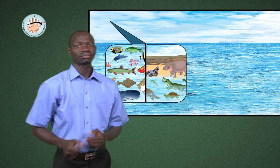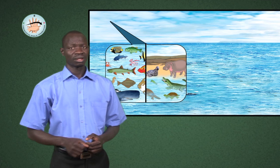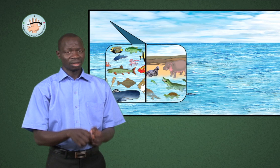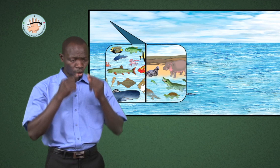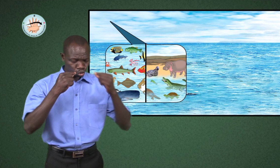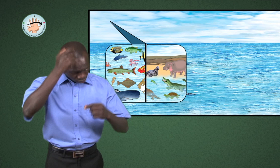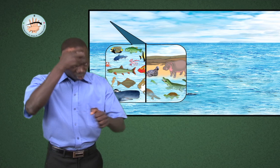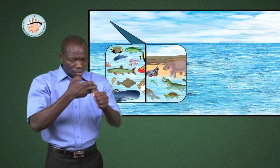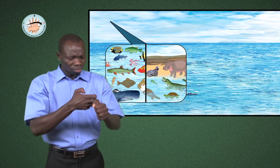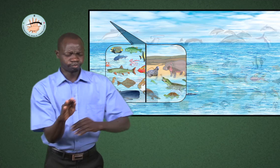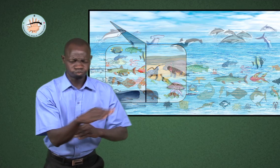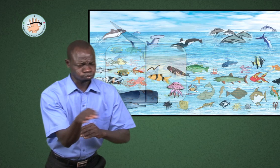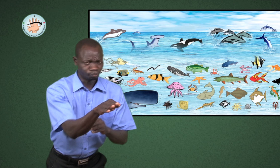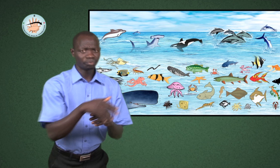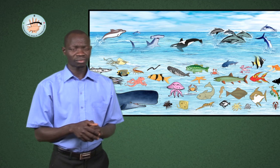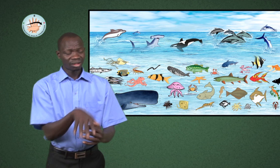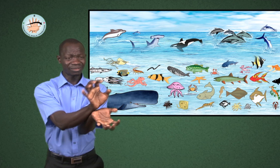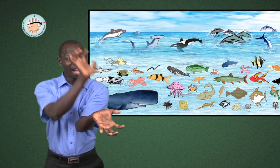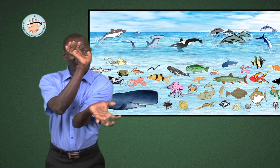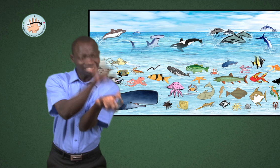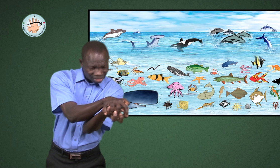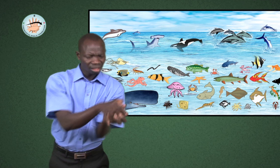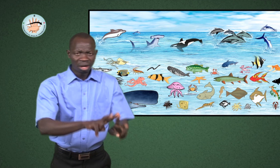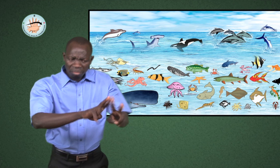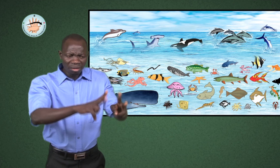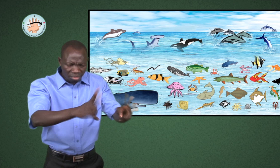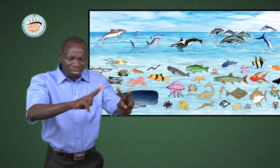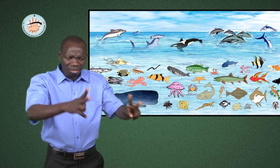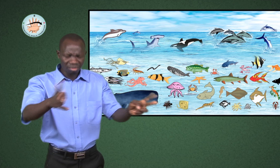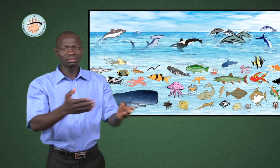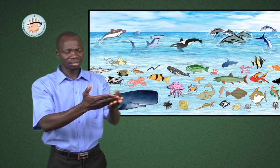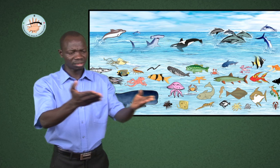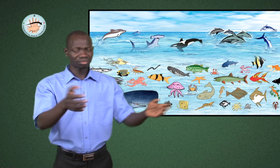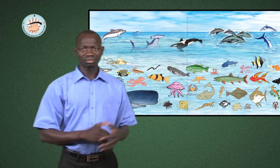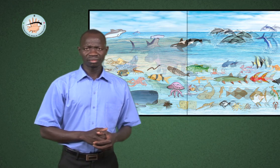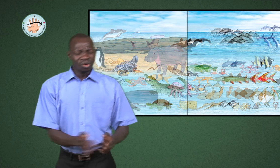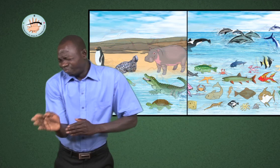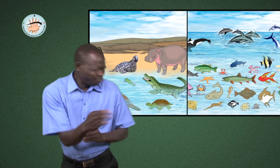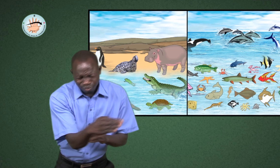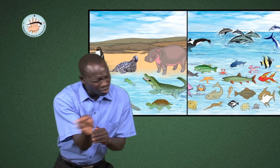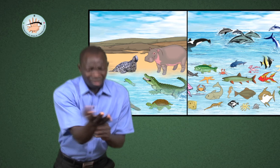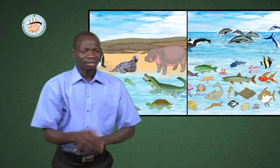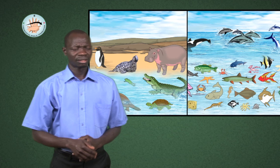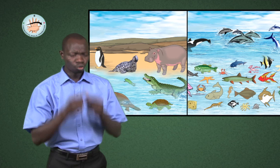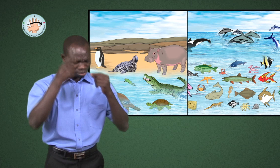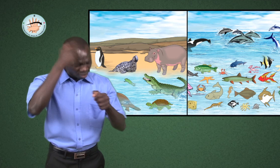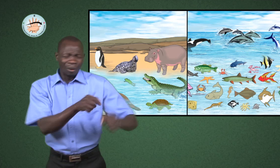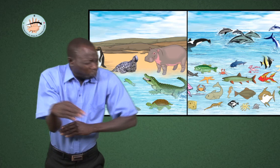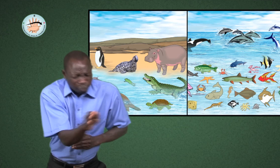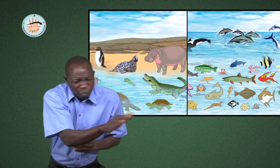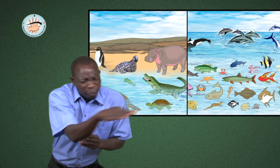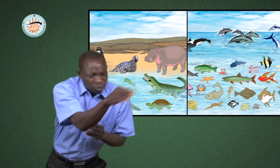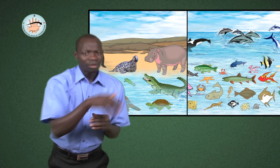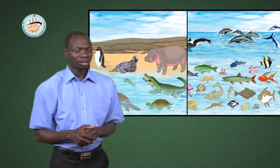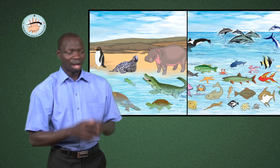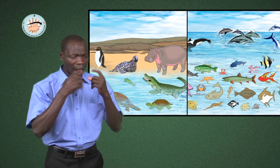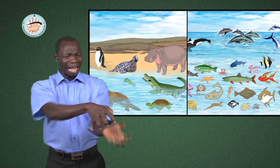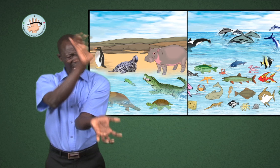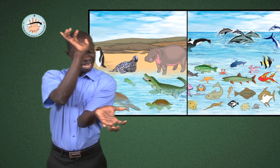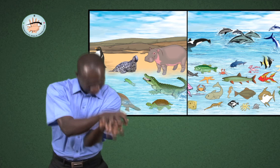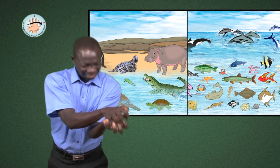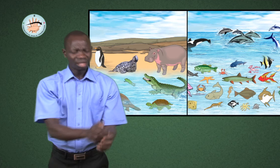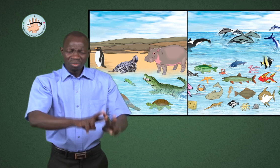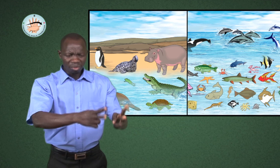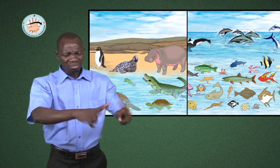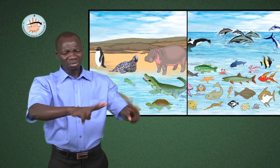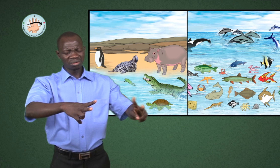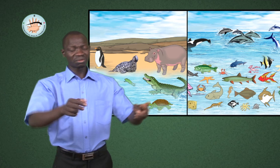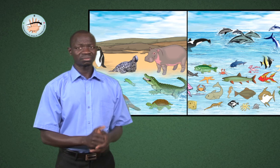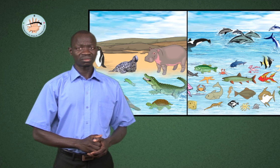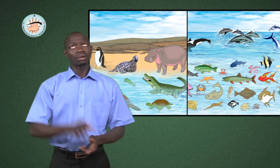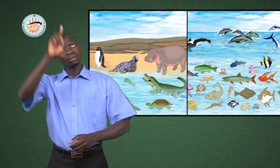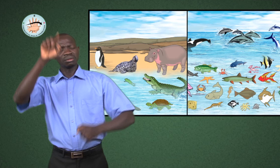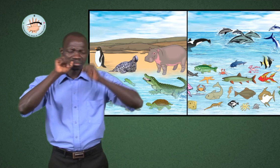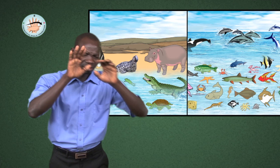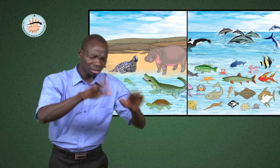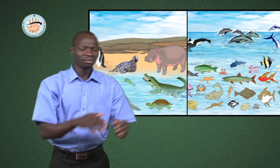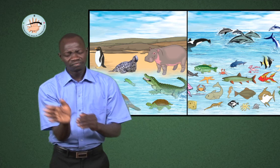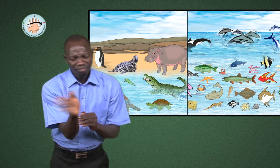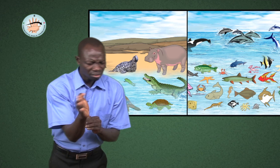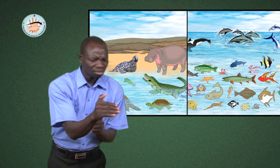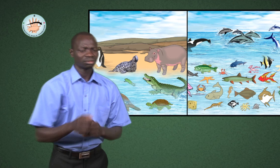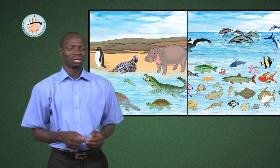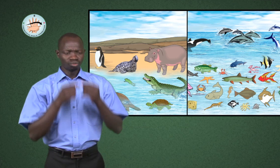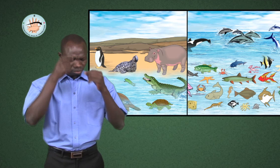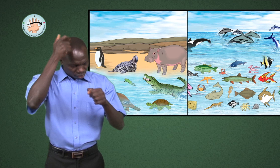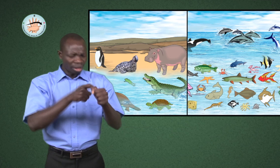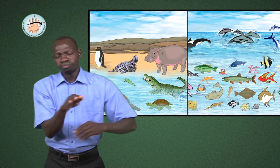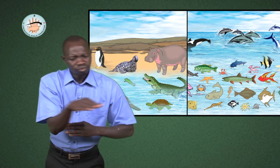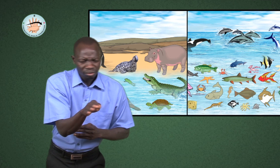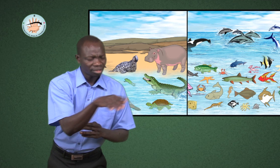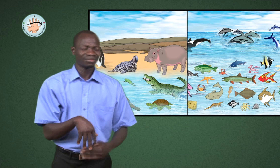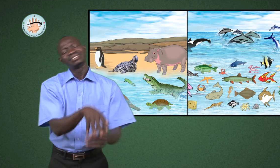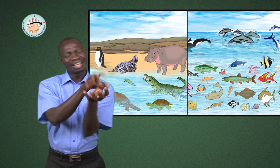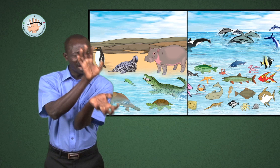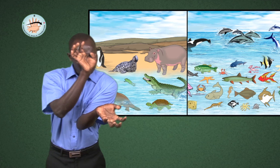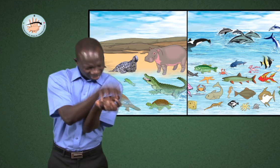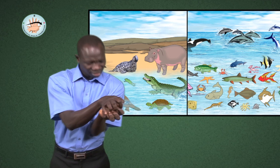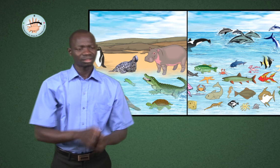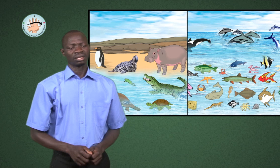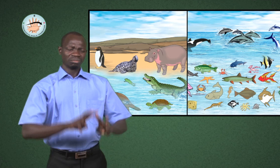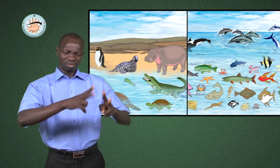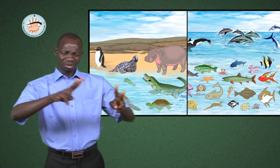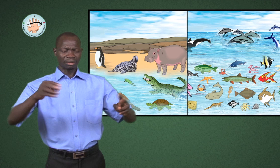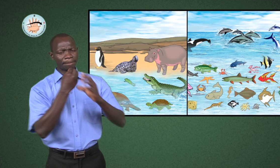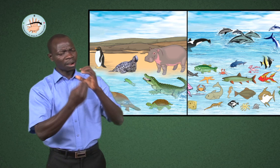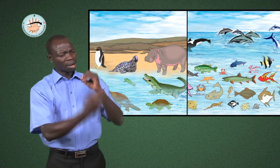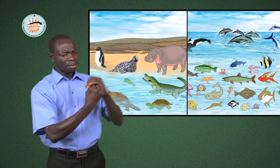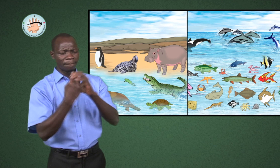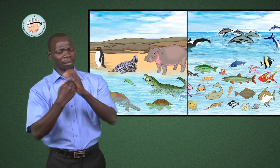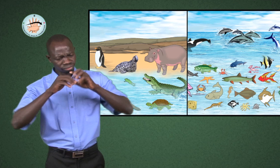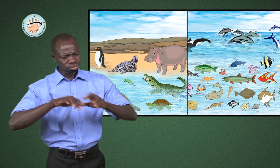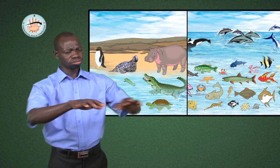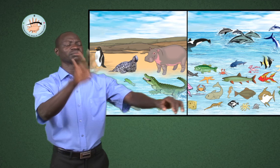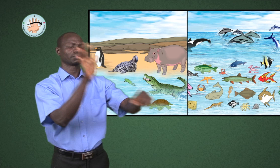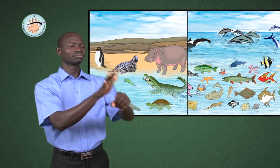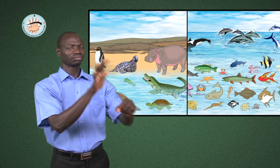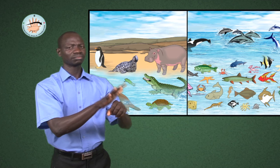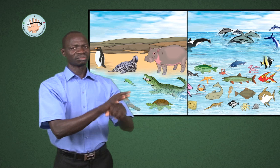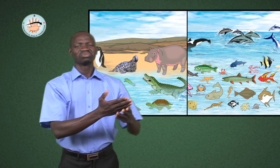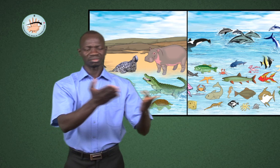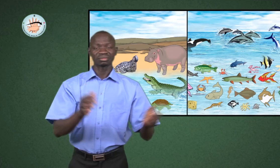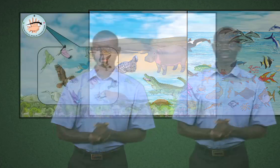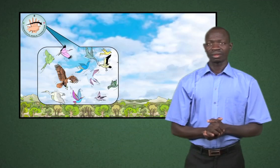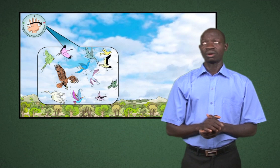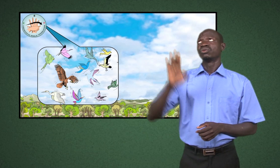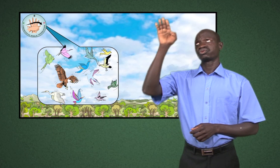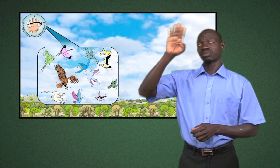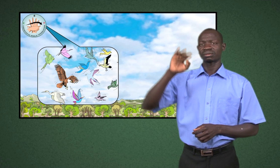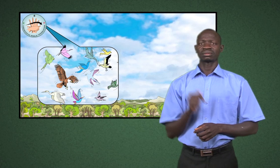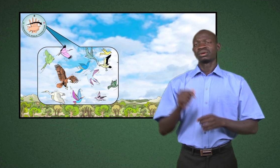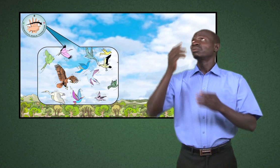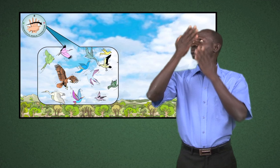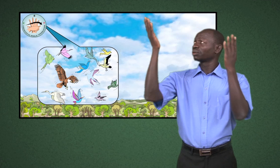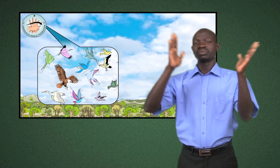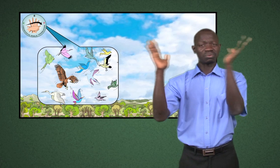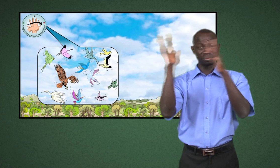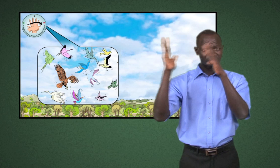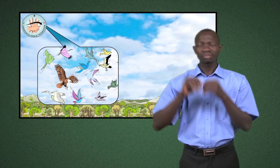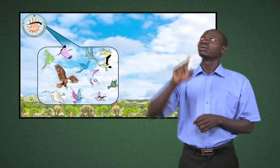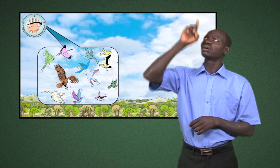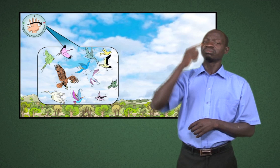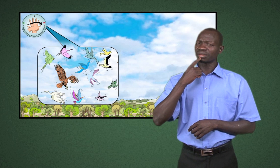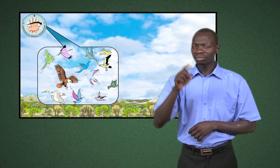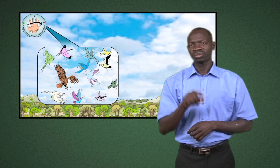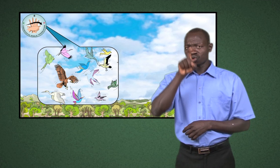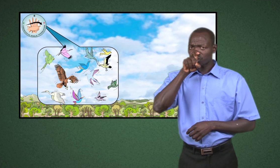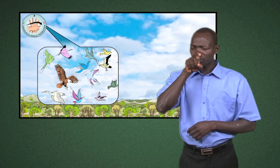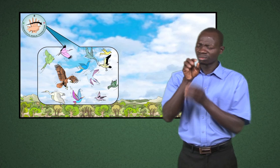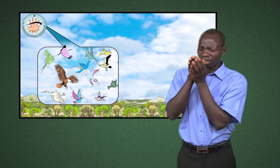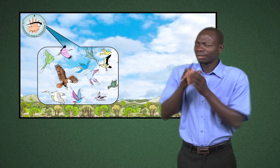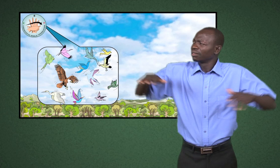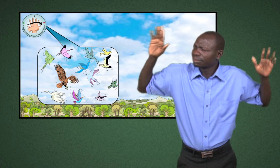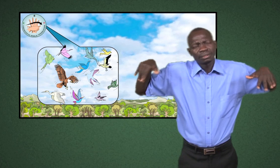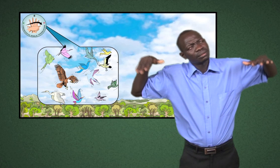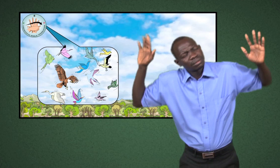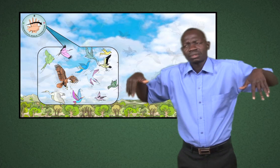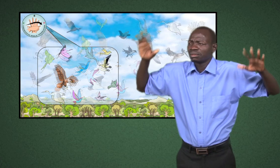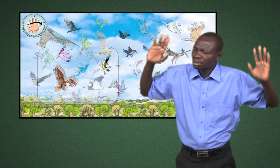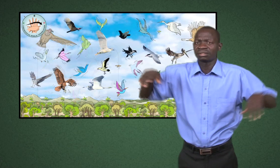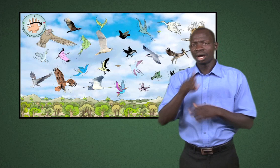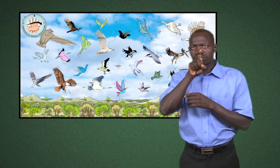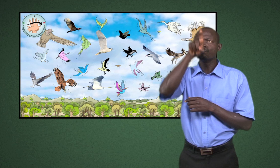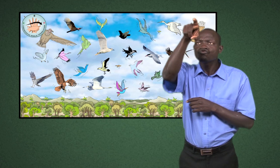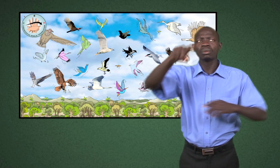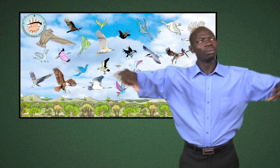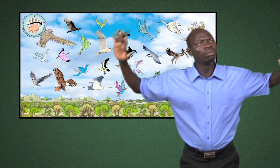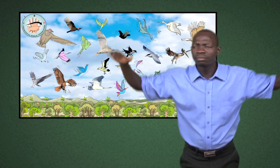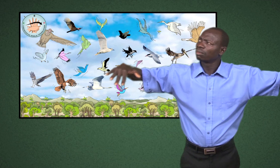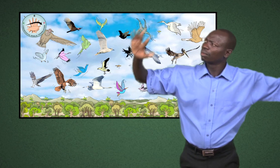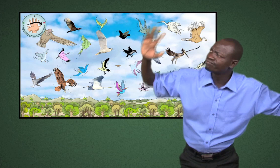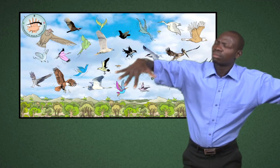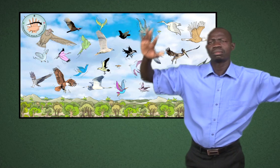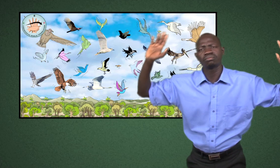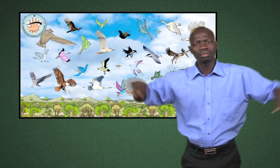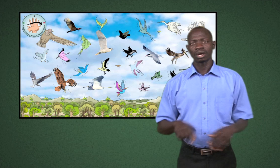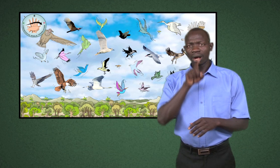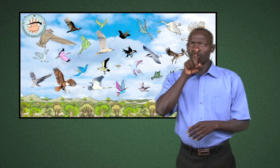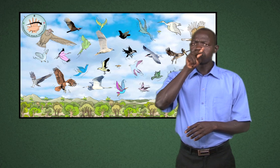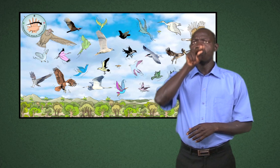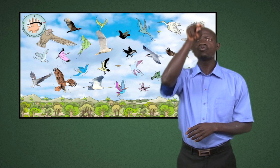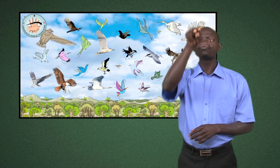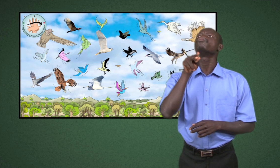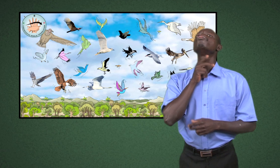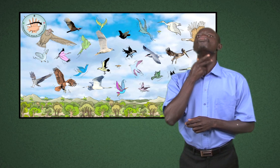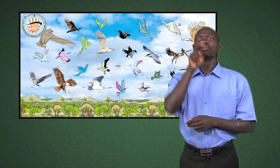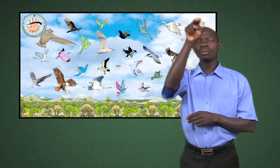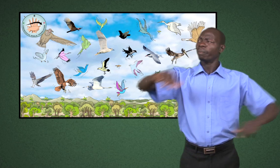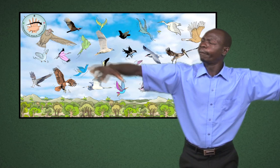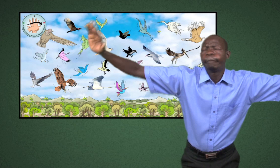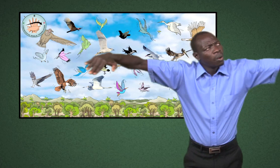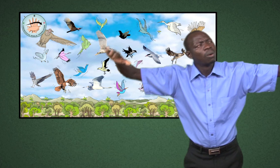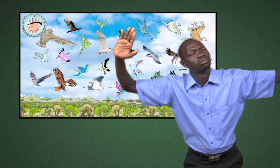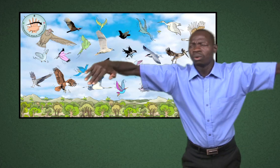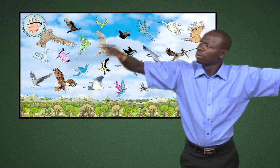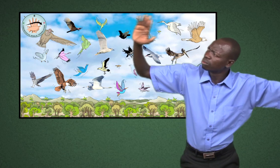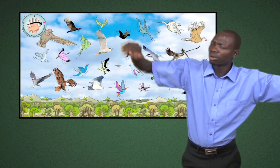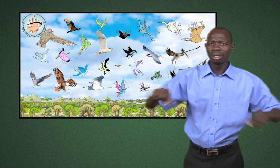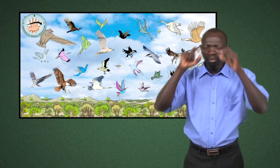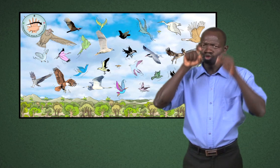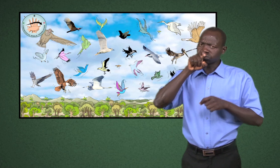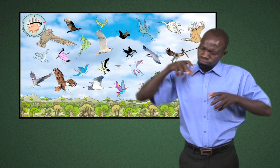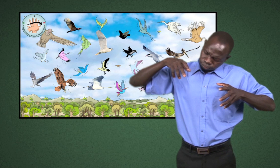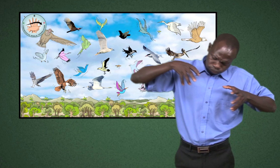So God created the great sea creatures and every living thing that moves, with which the waters teemed according to their kinds, and every bird of flight after its kind.